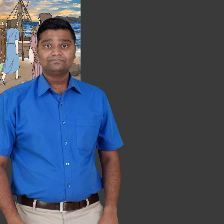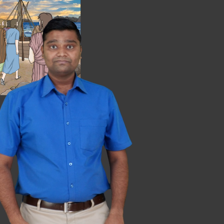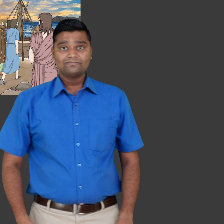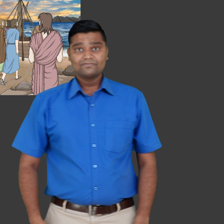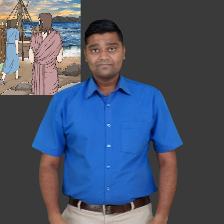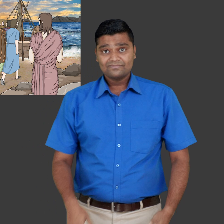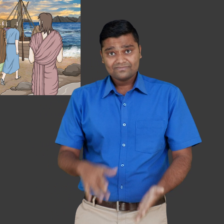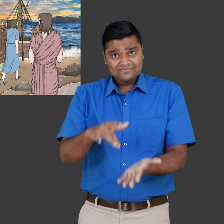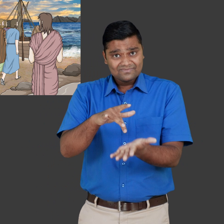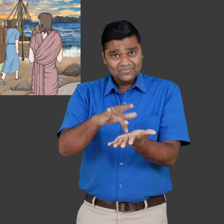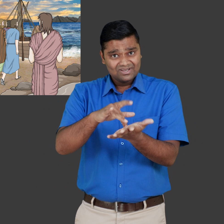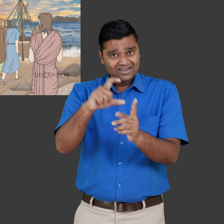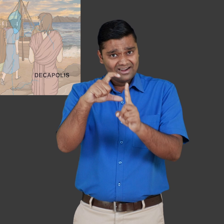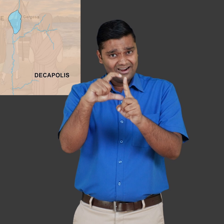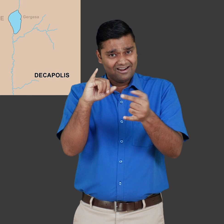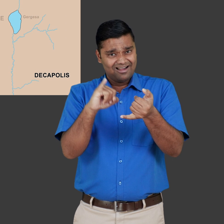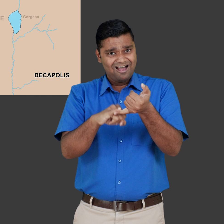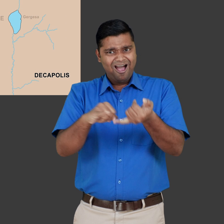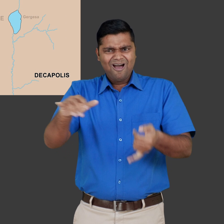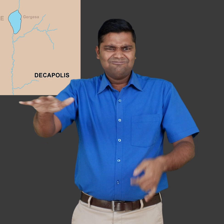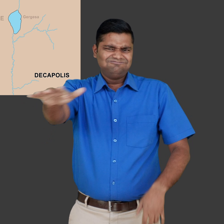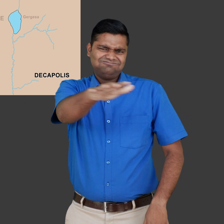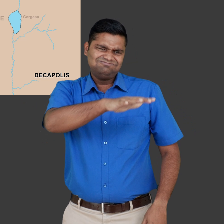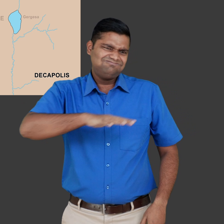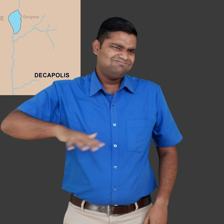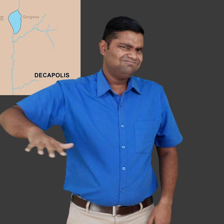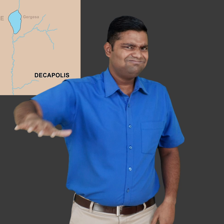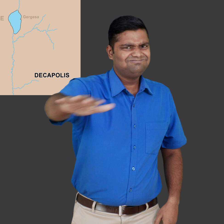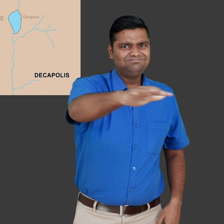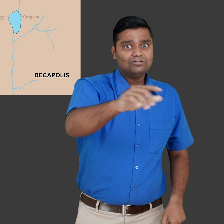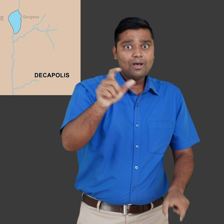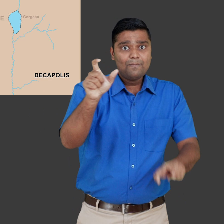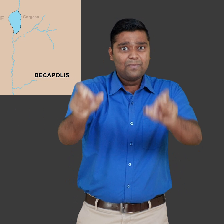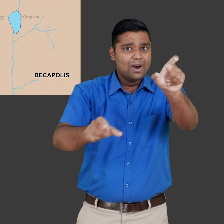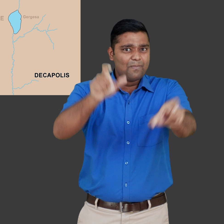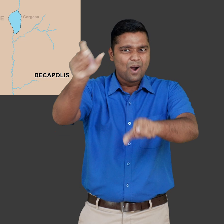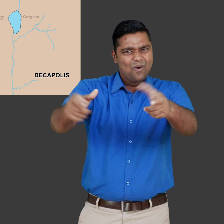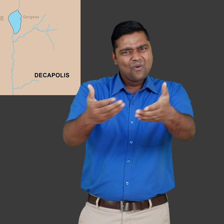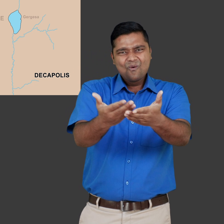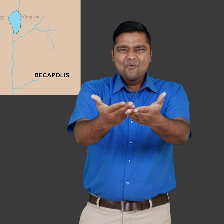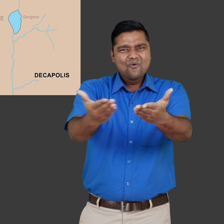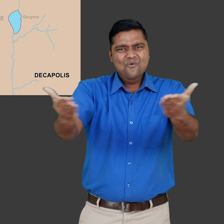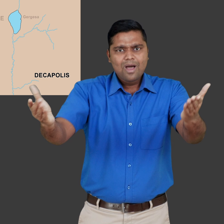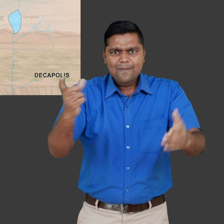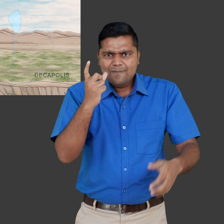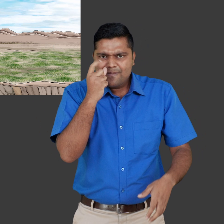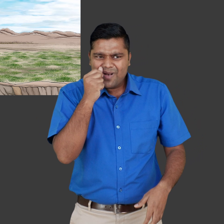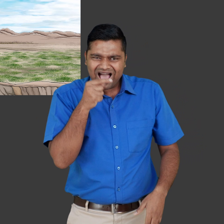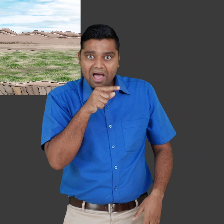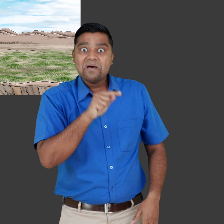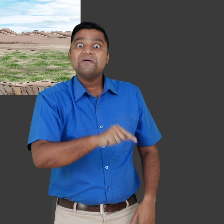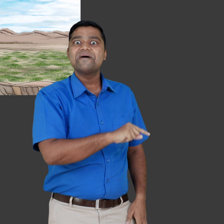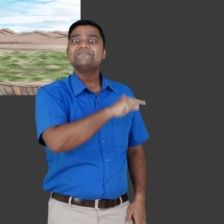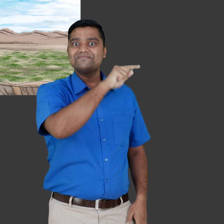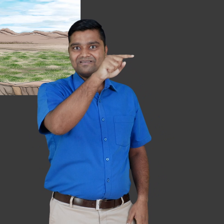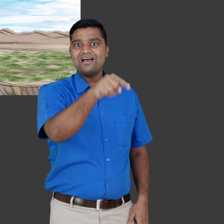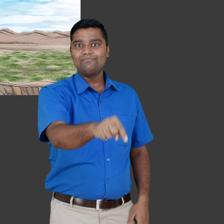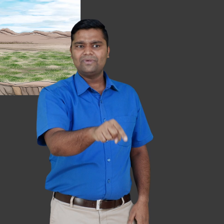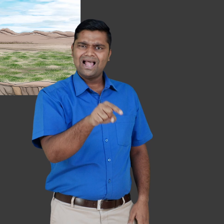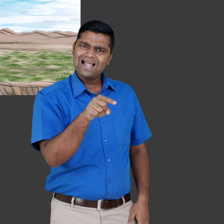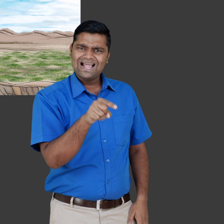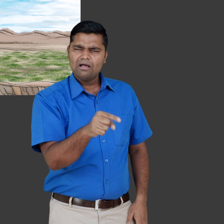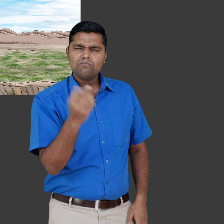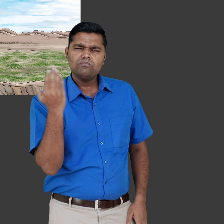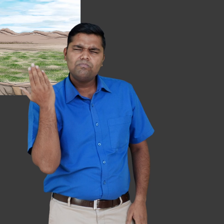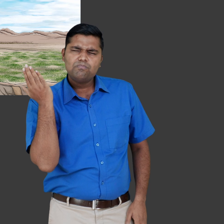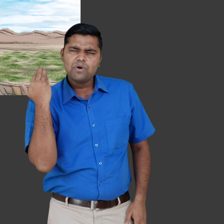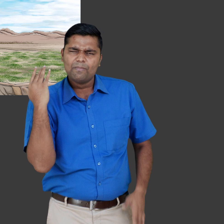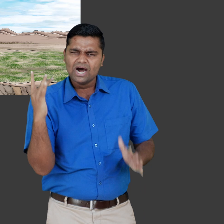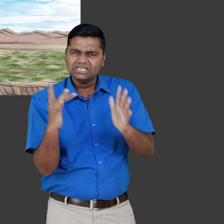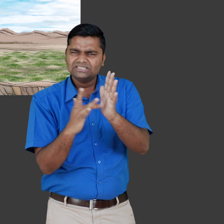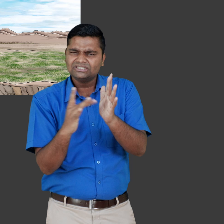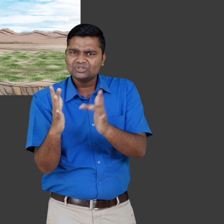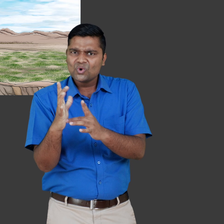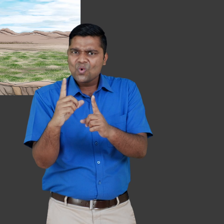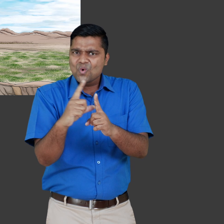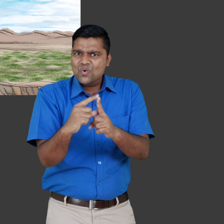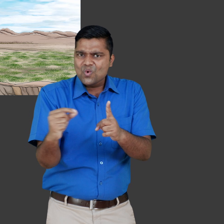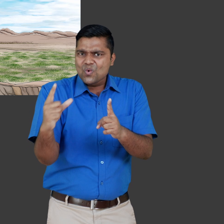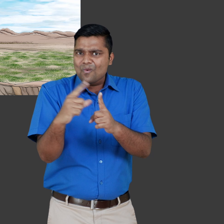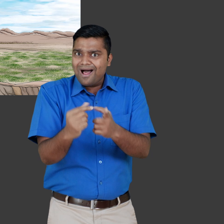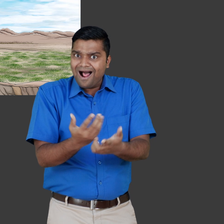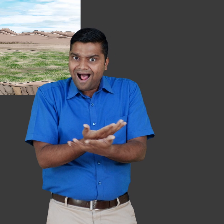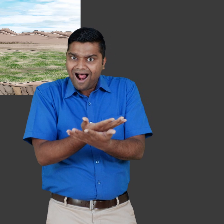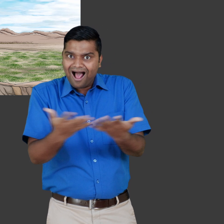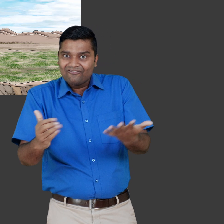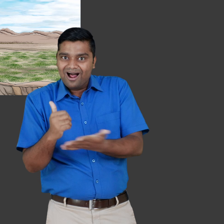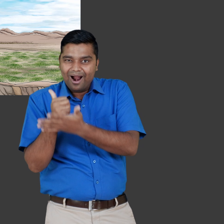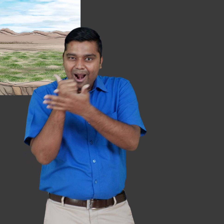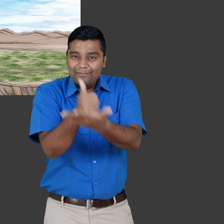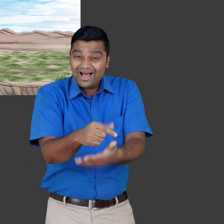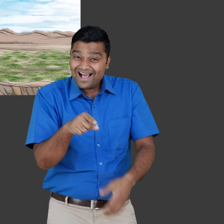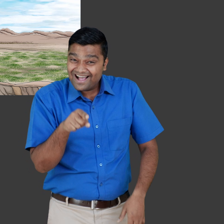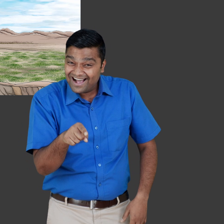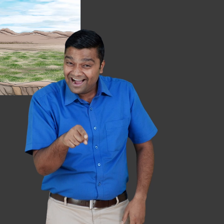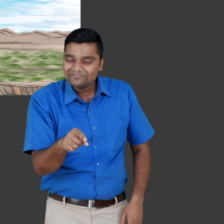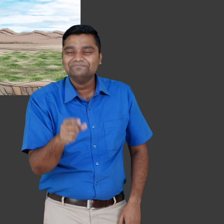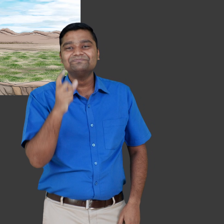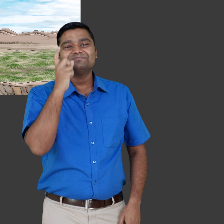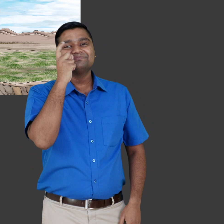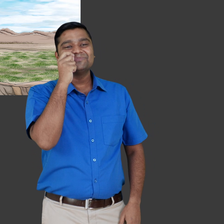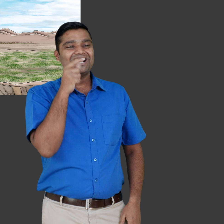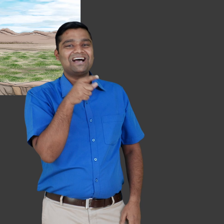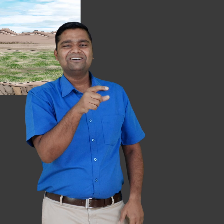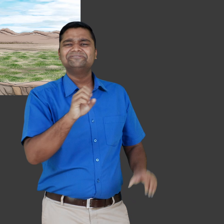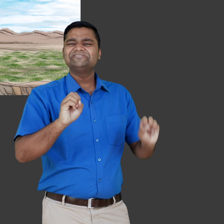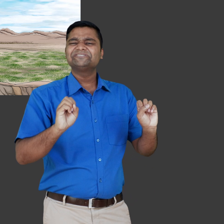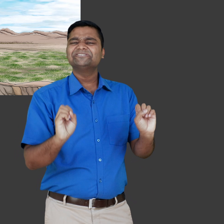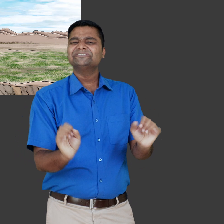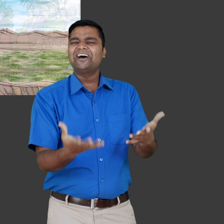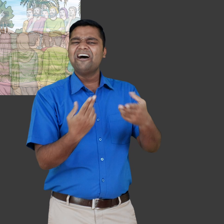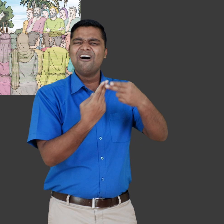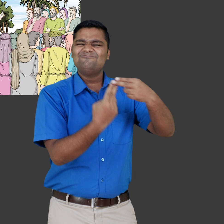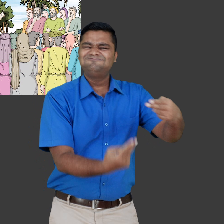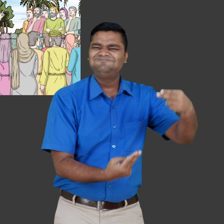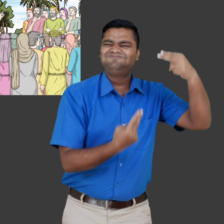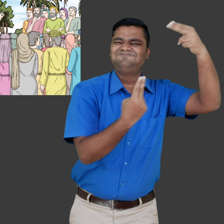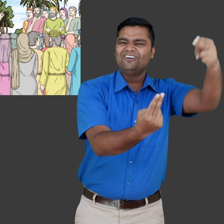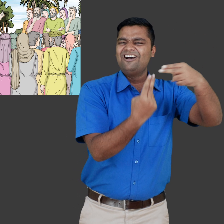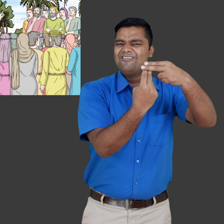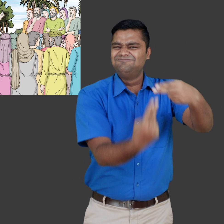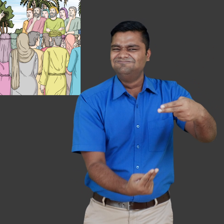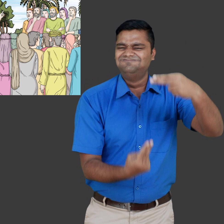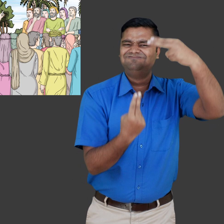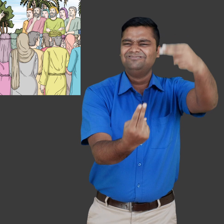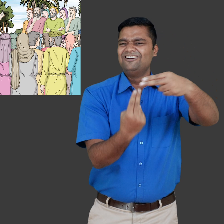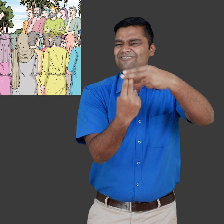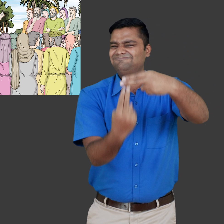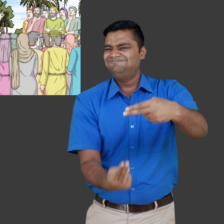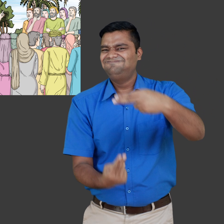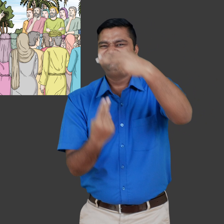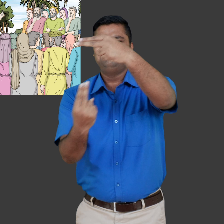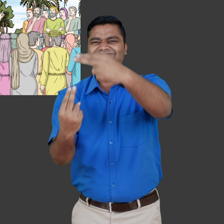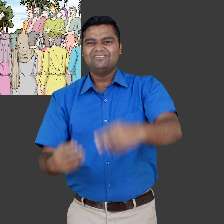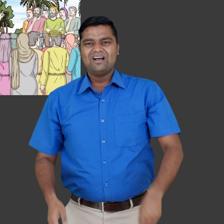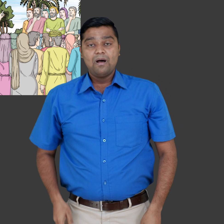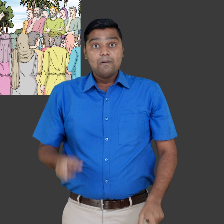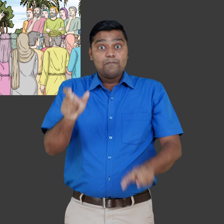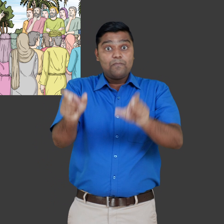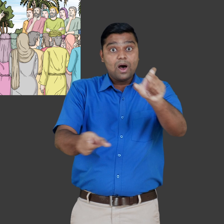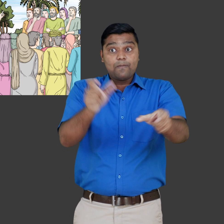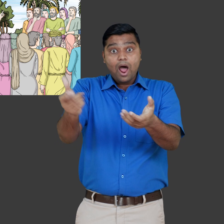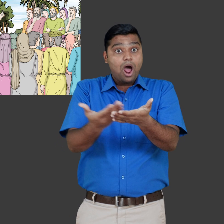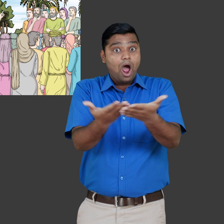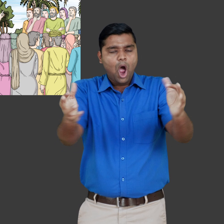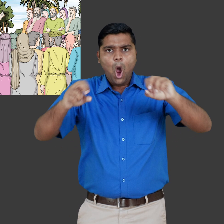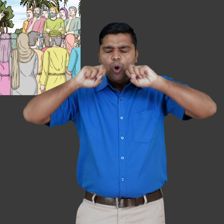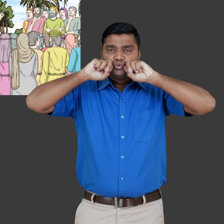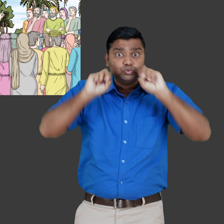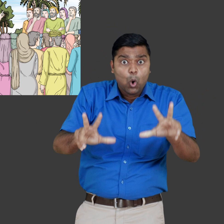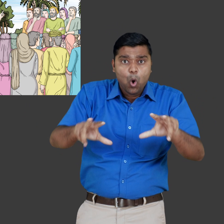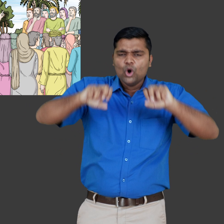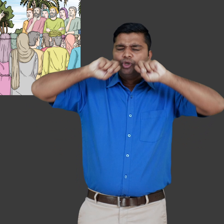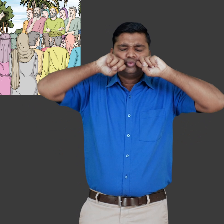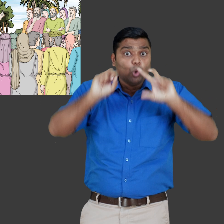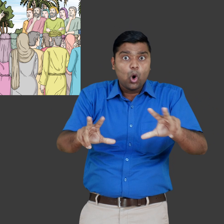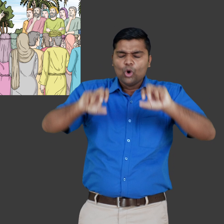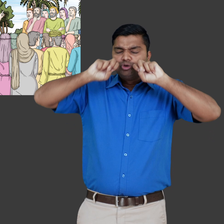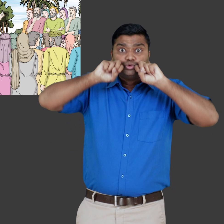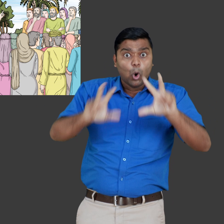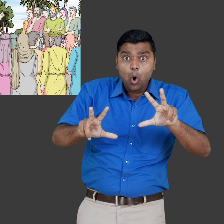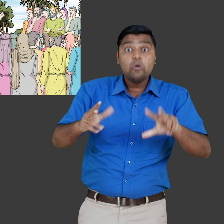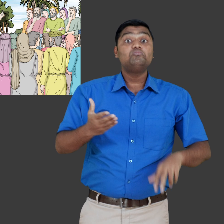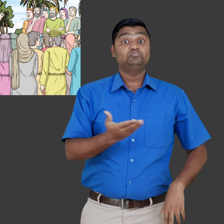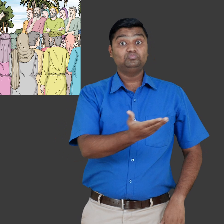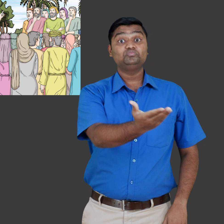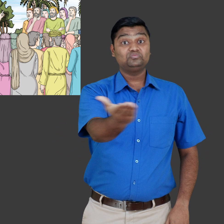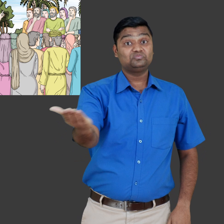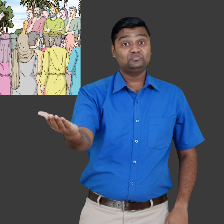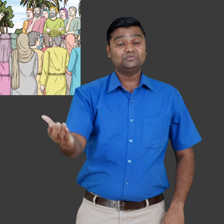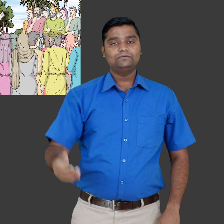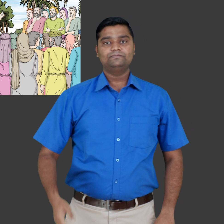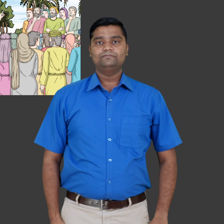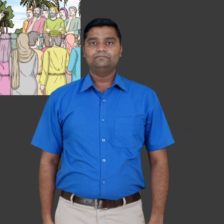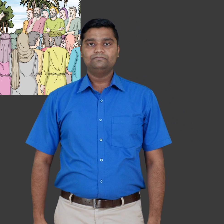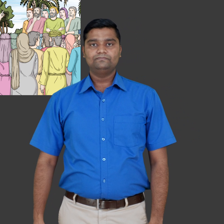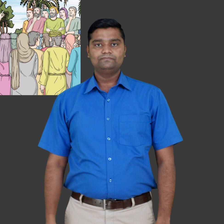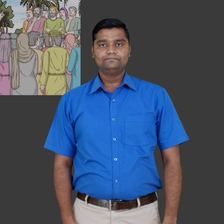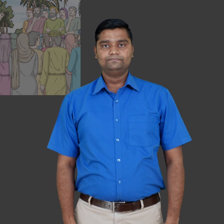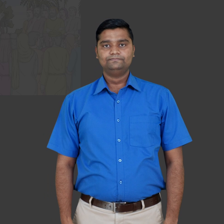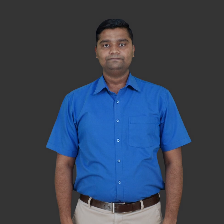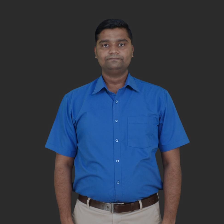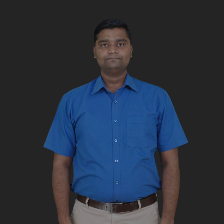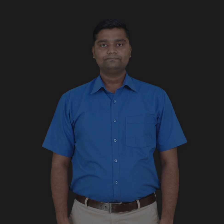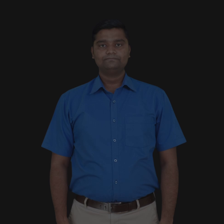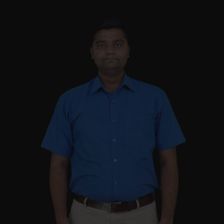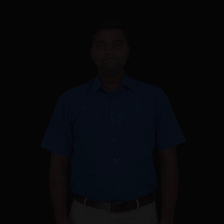So the man went away and began to proclaim throughout the Decapolis how much Jesus had done for him. And everyone was amazed.